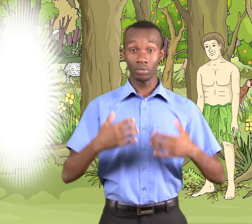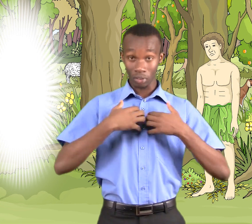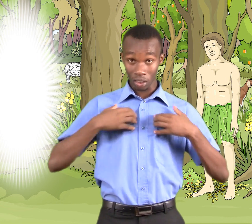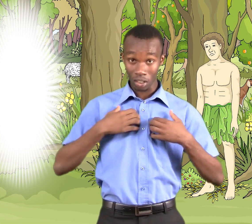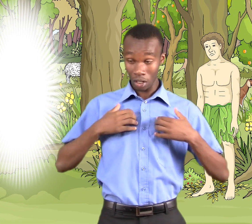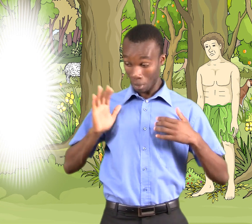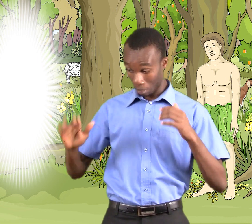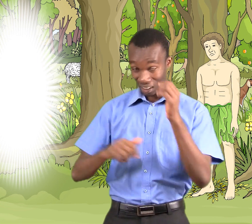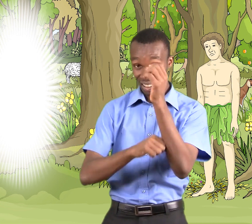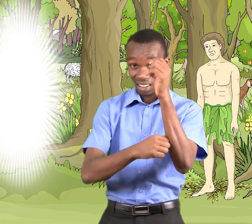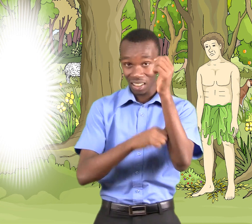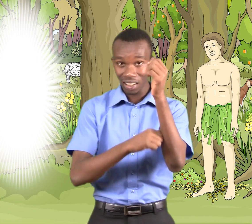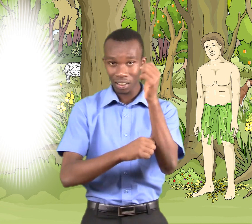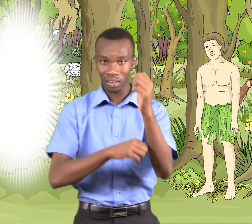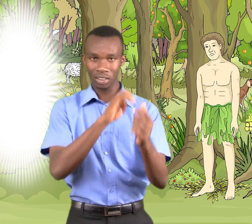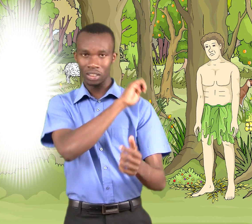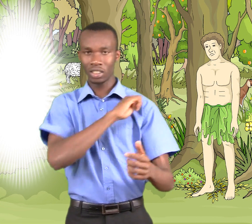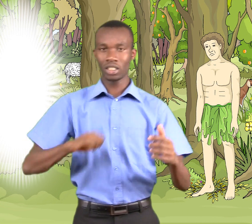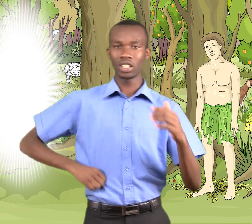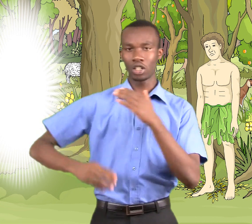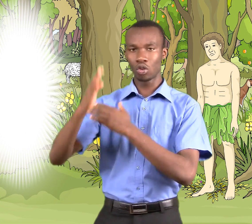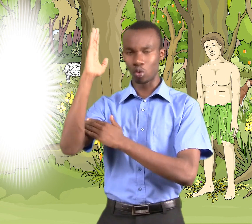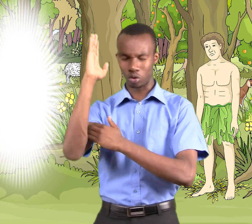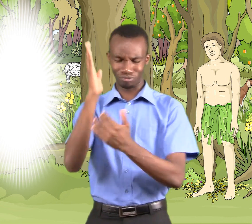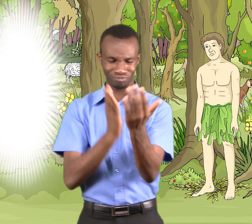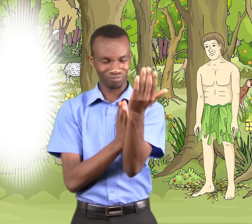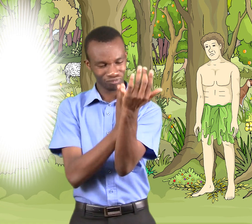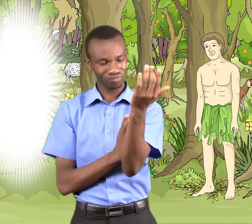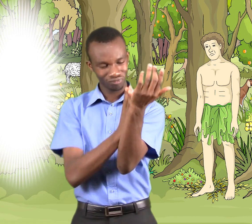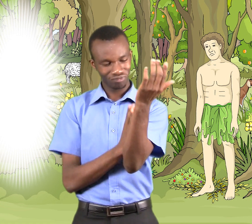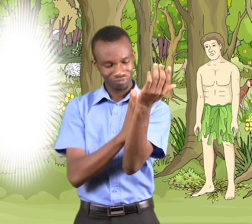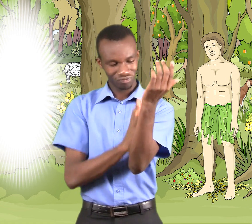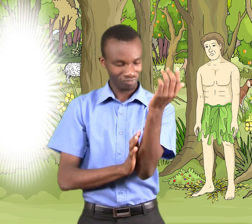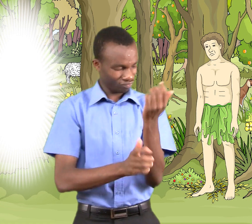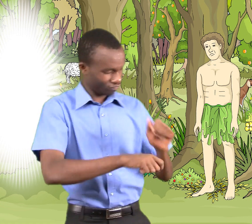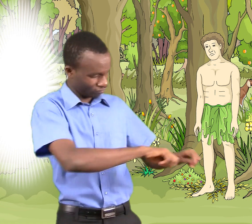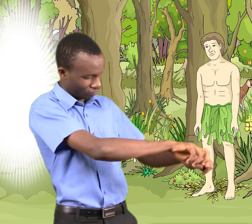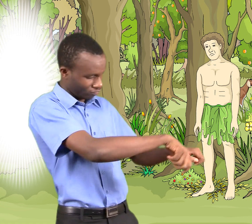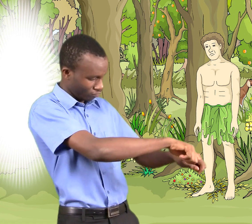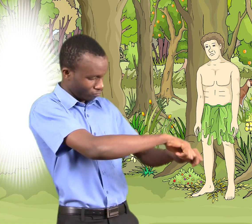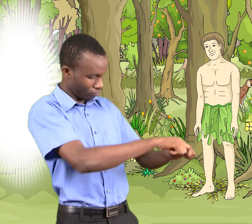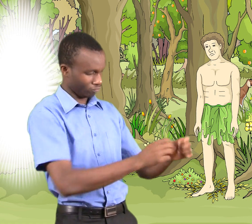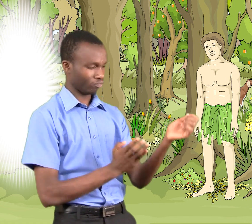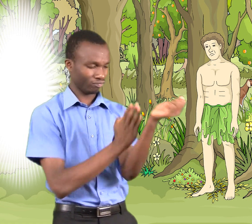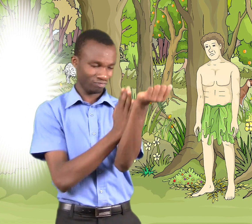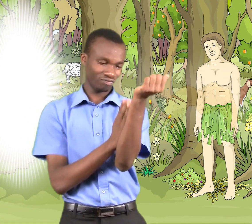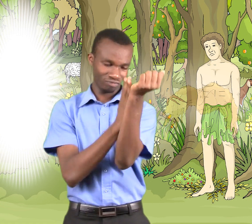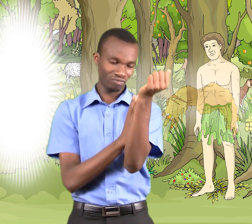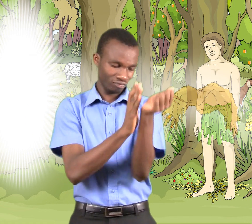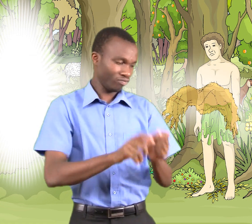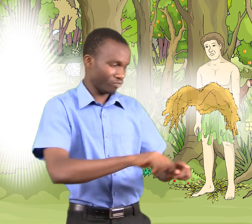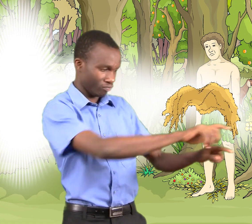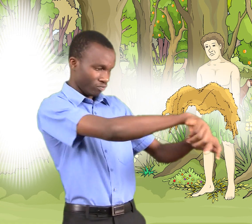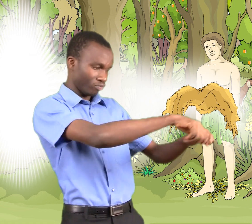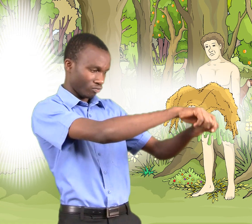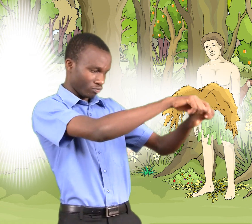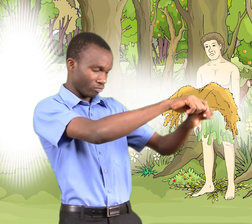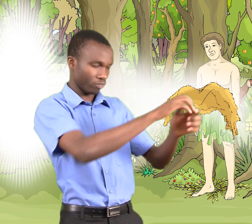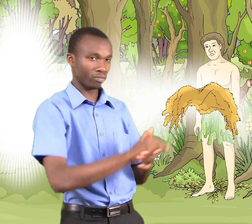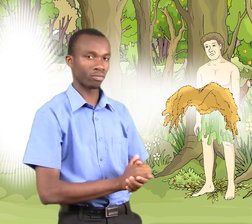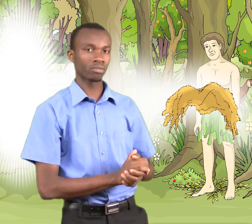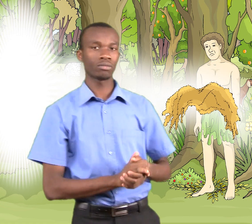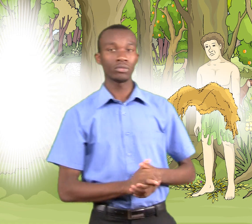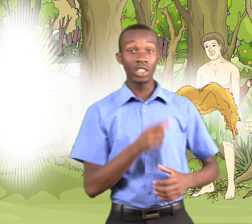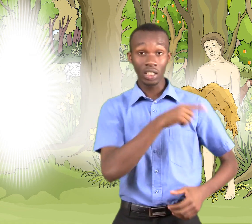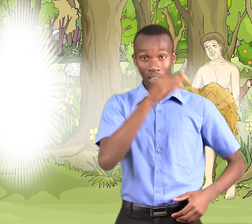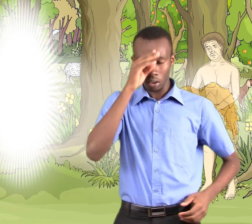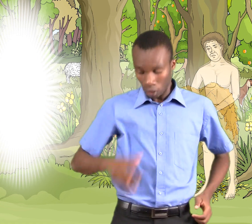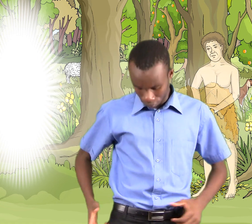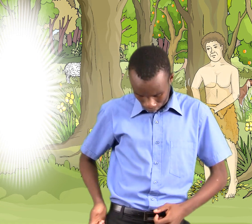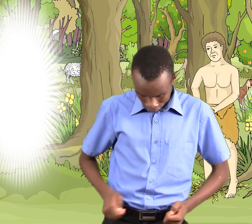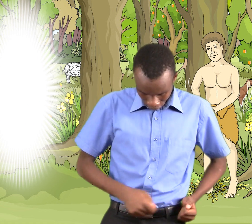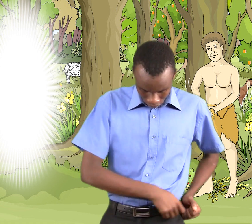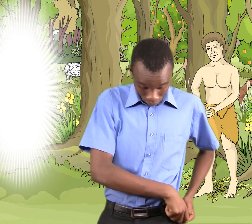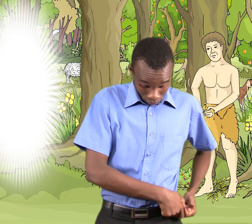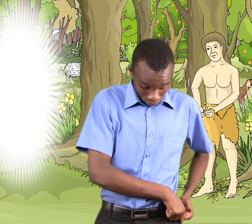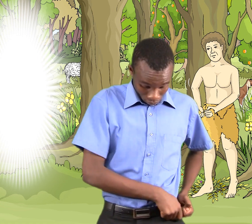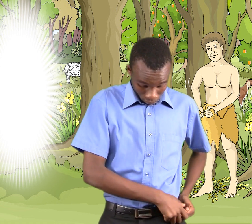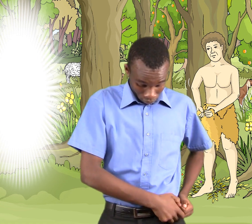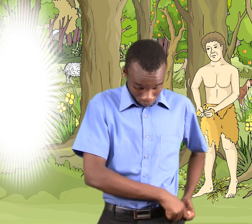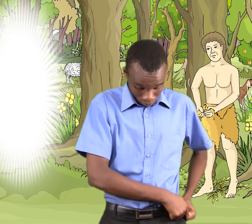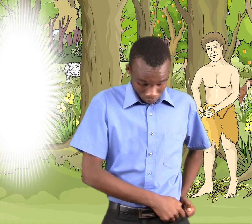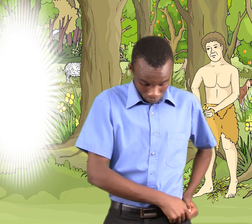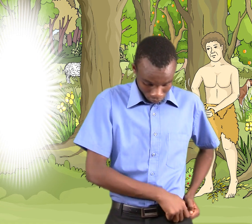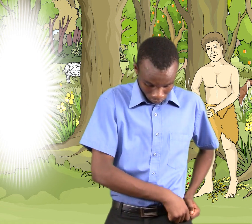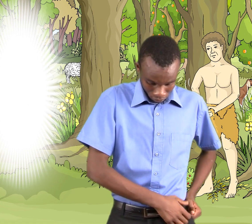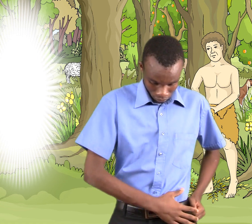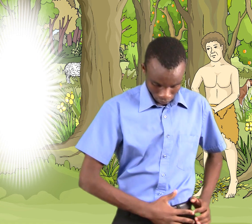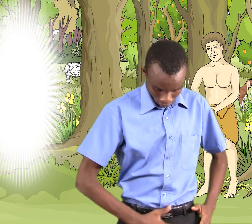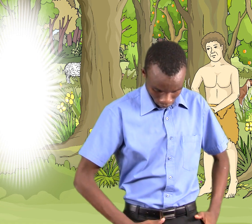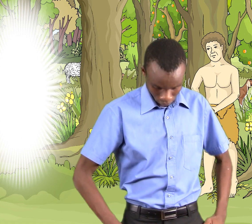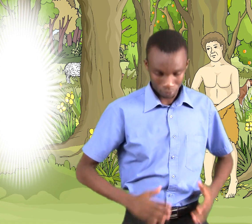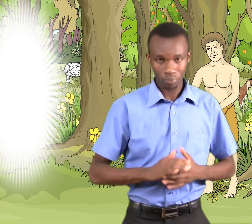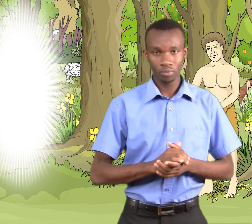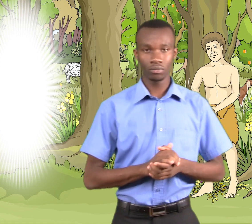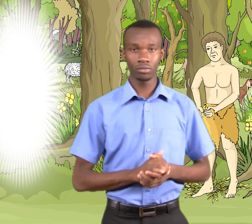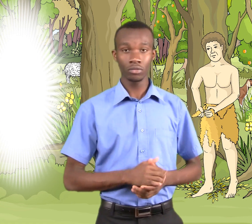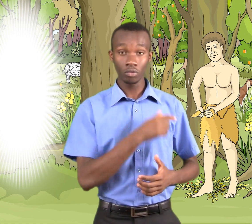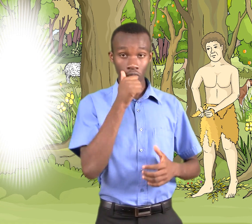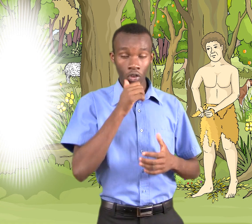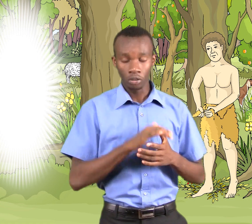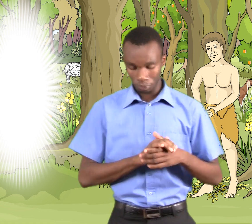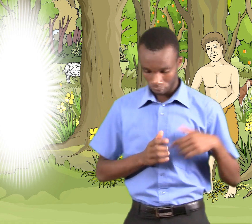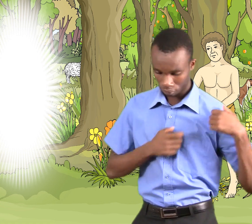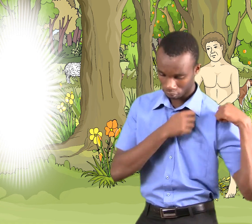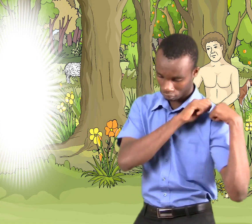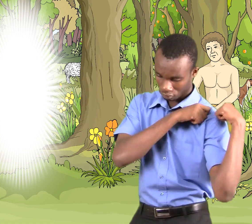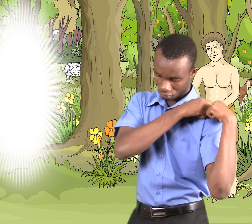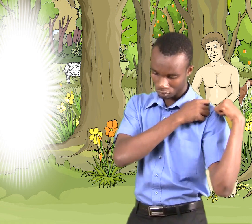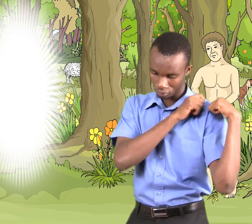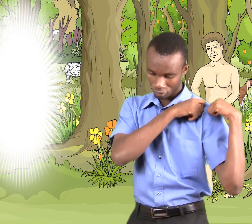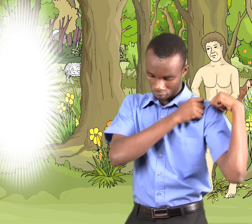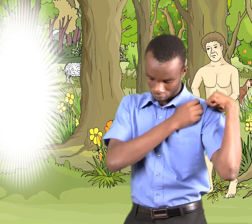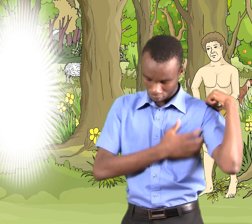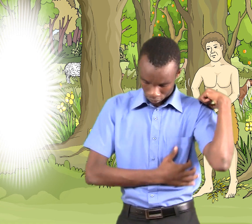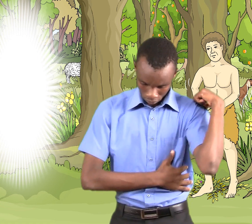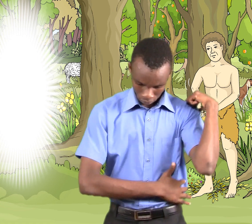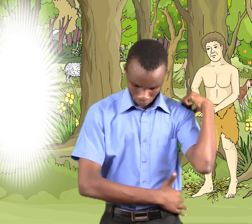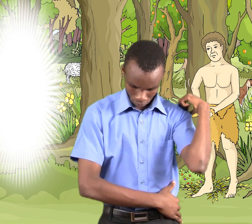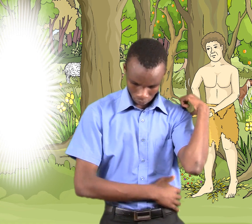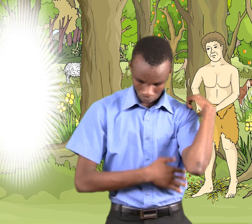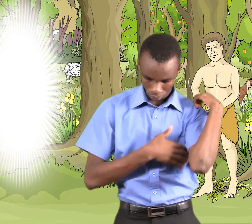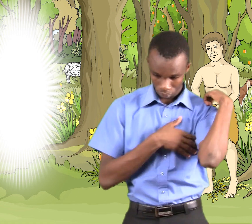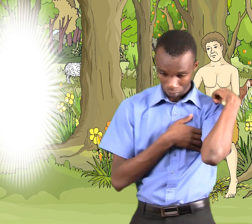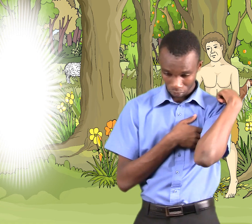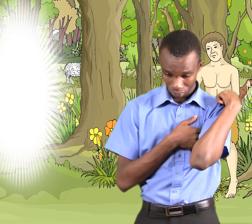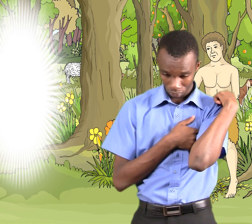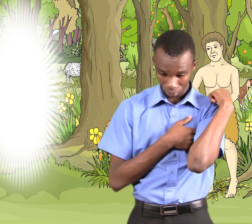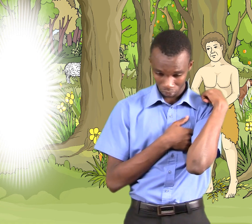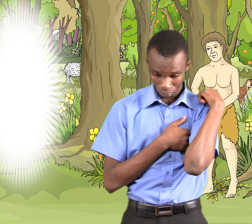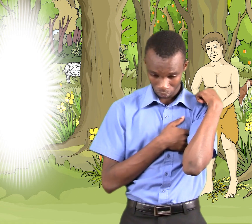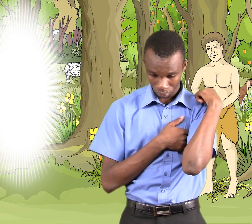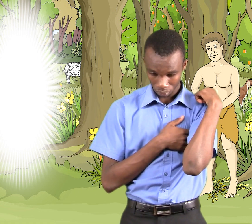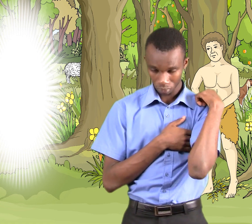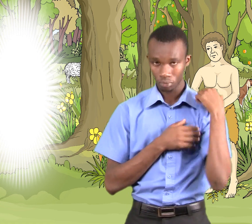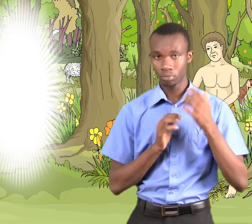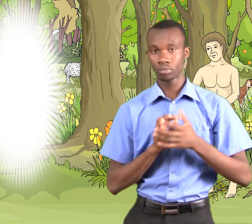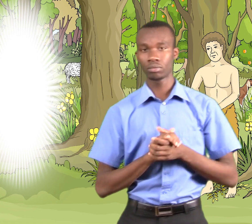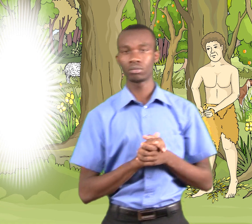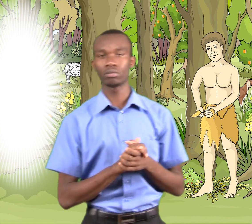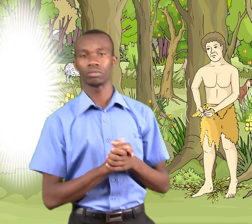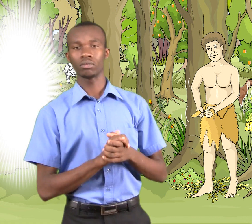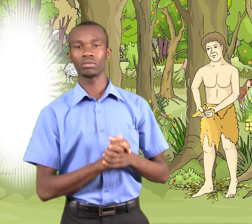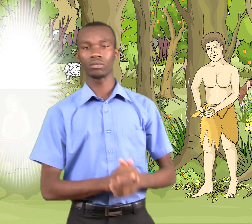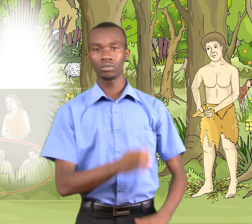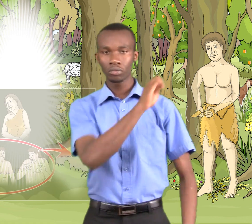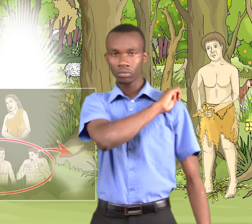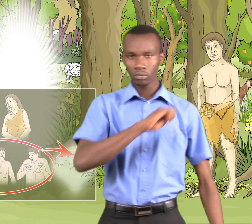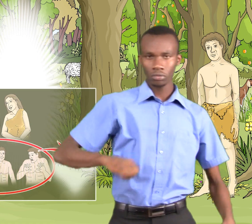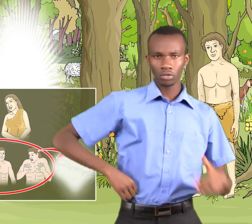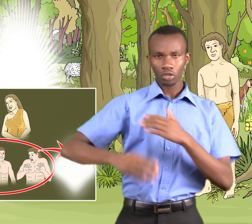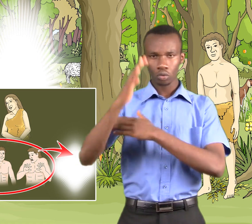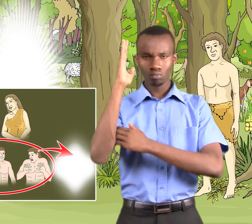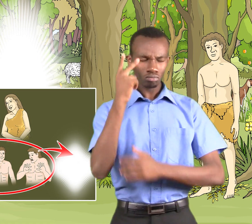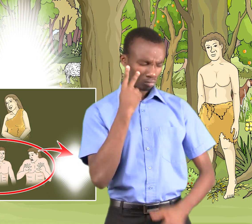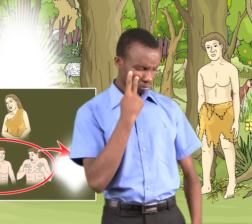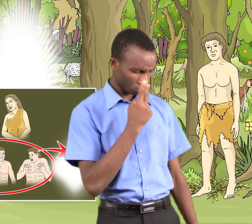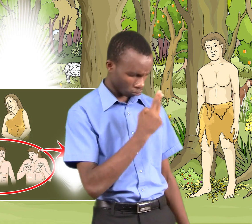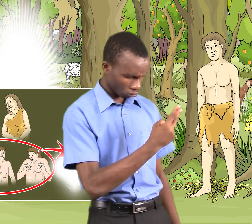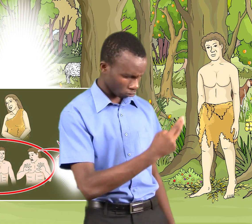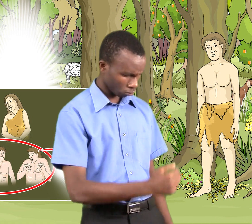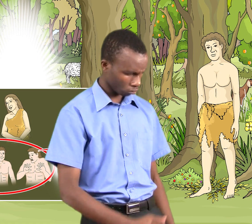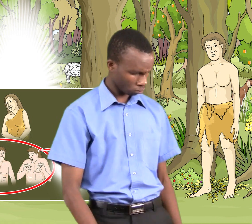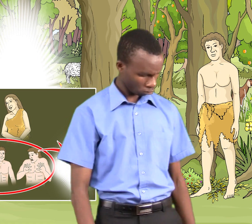And the LORD God made garments of skin for Adam and his wife, and He clothed them.